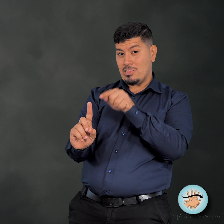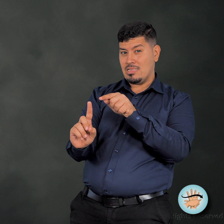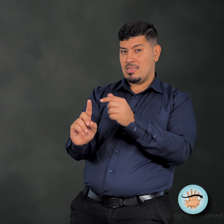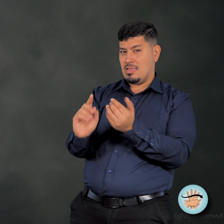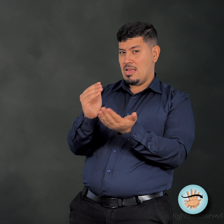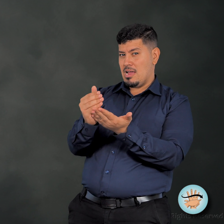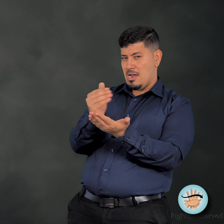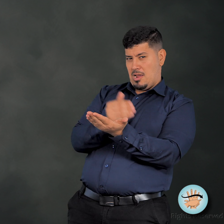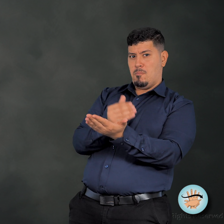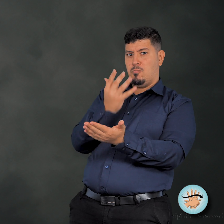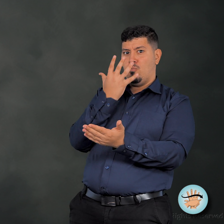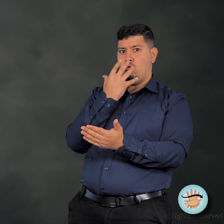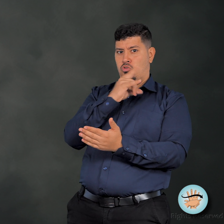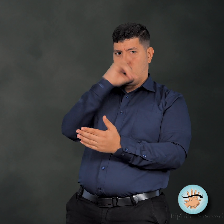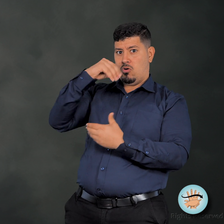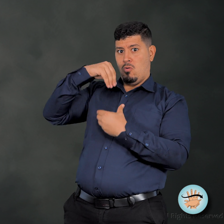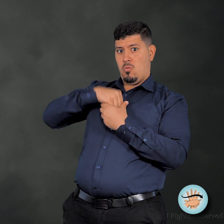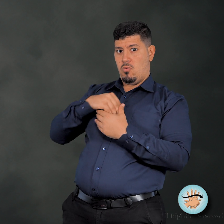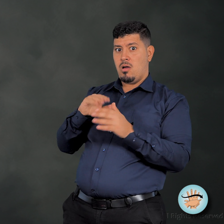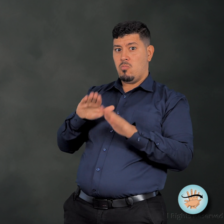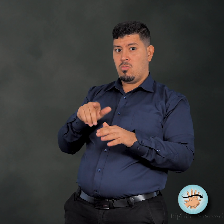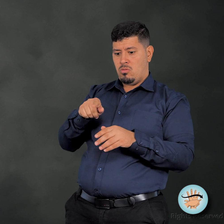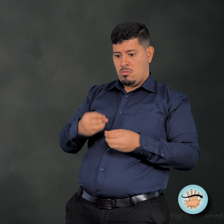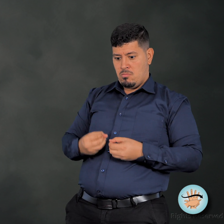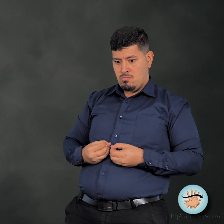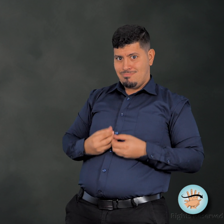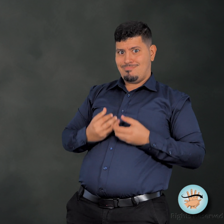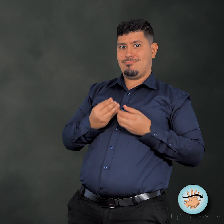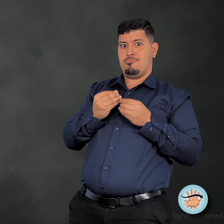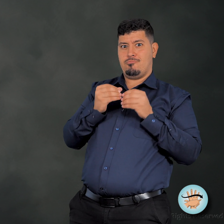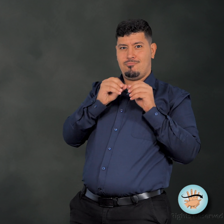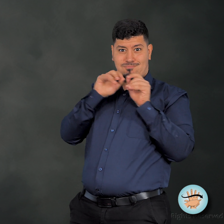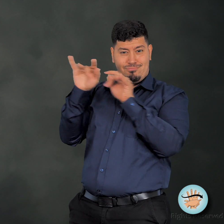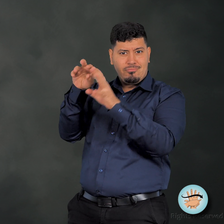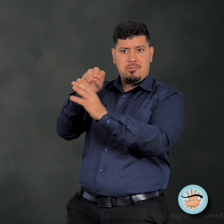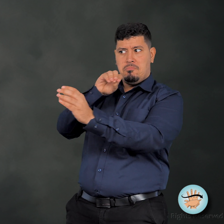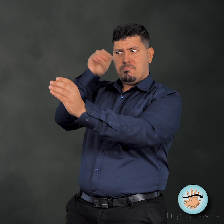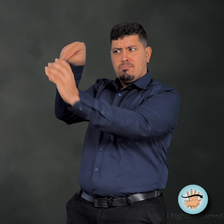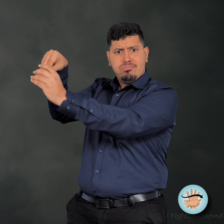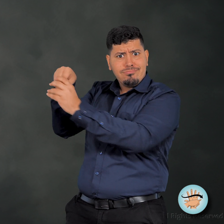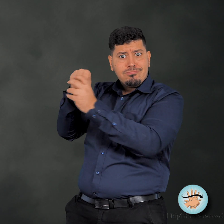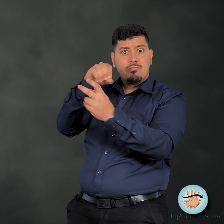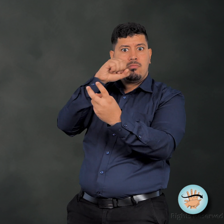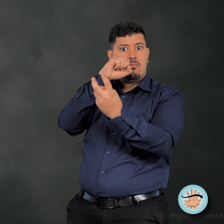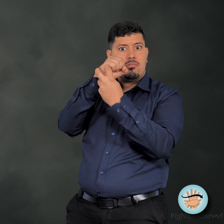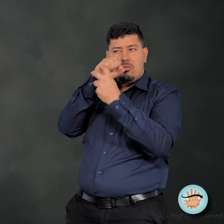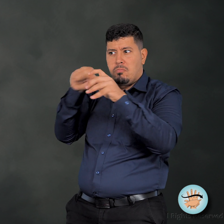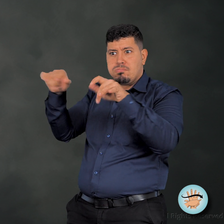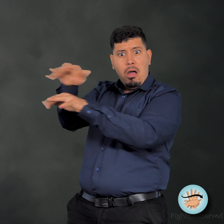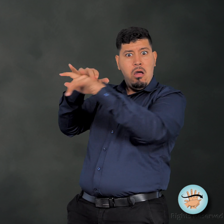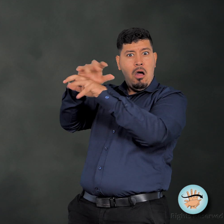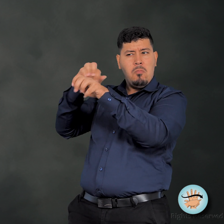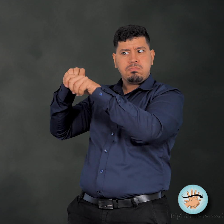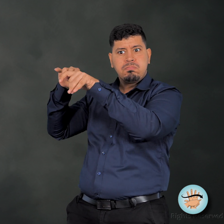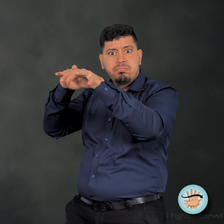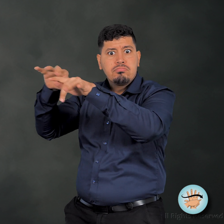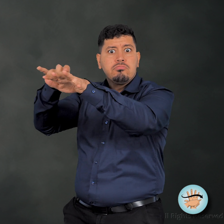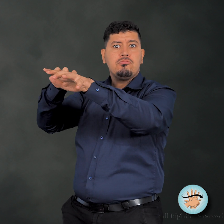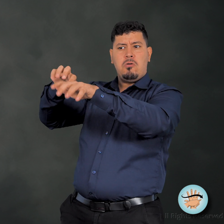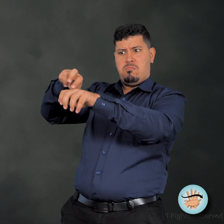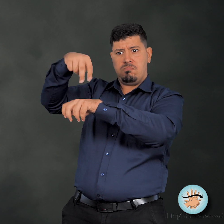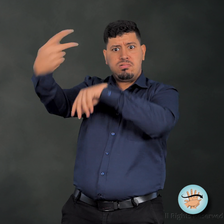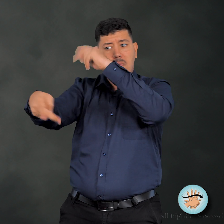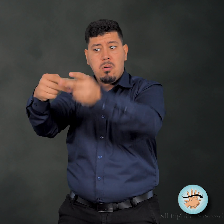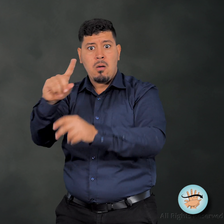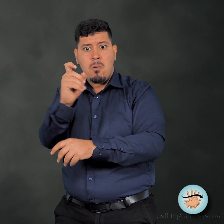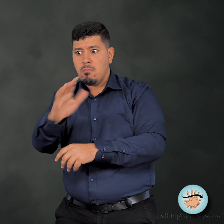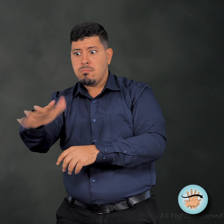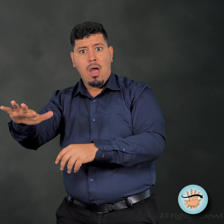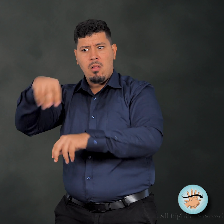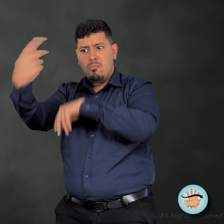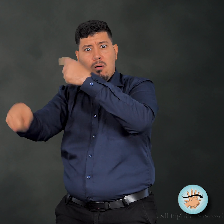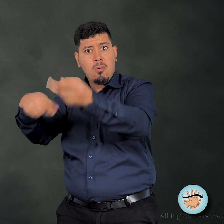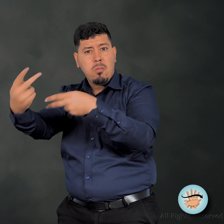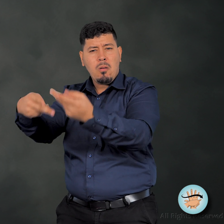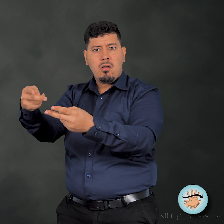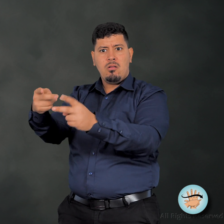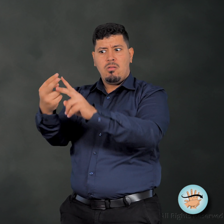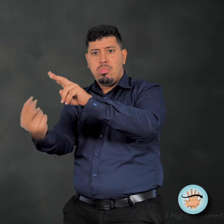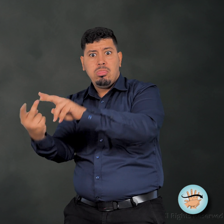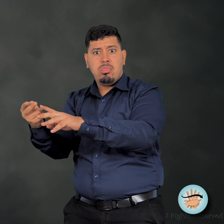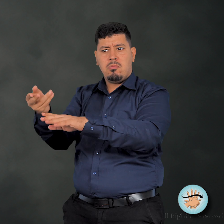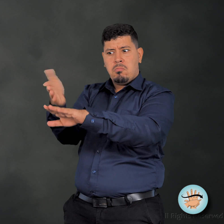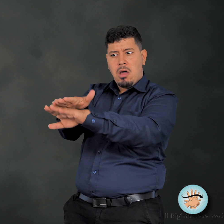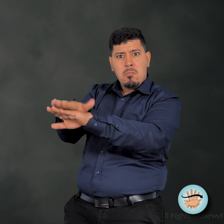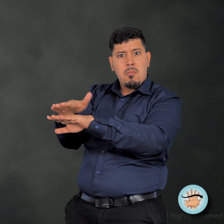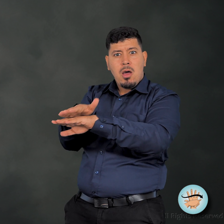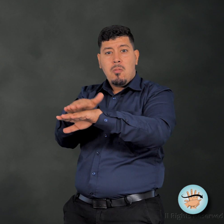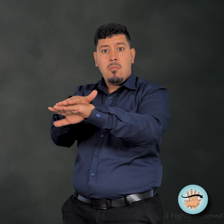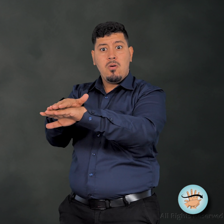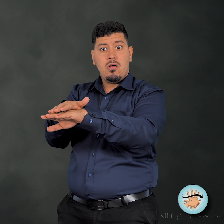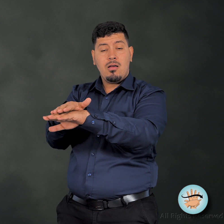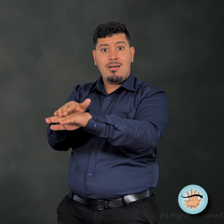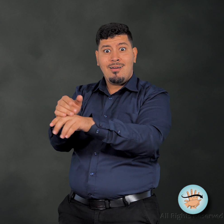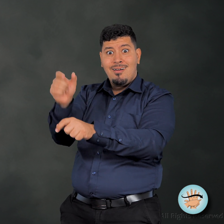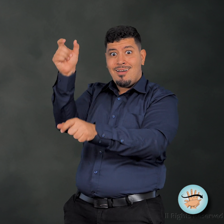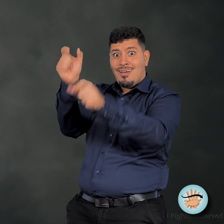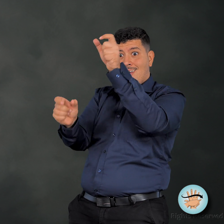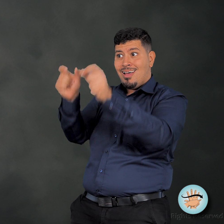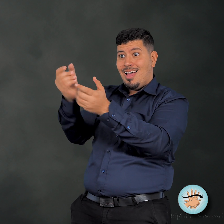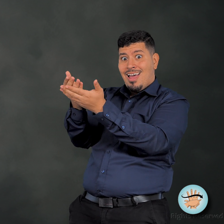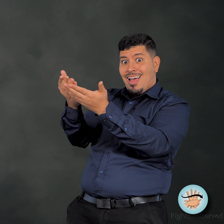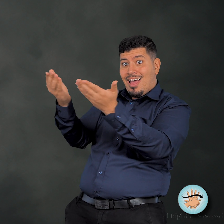and they were afraid.